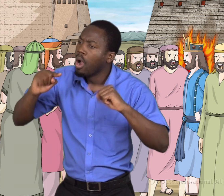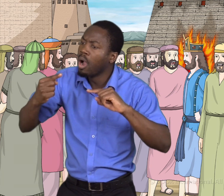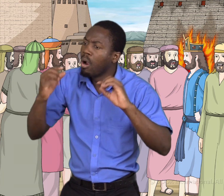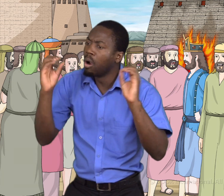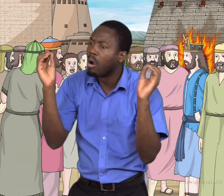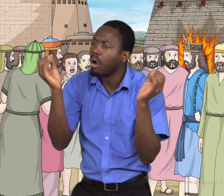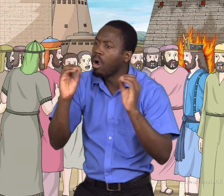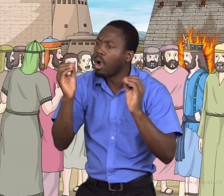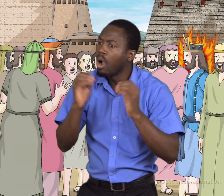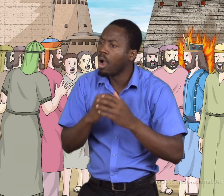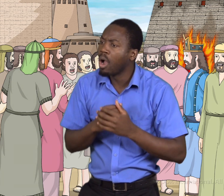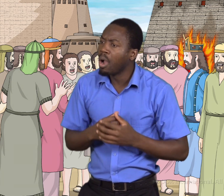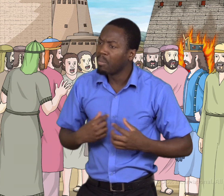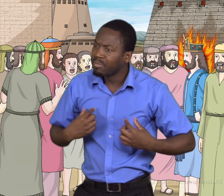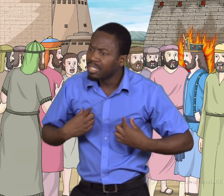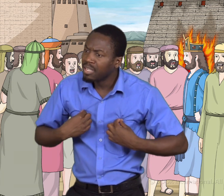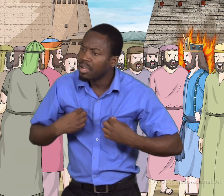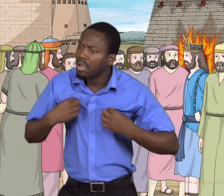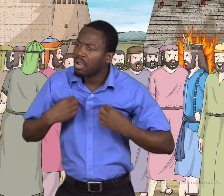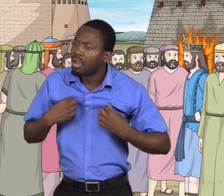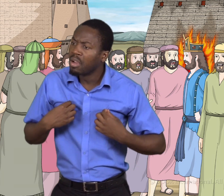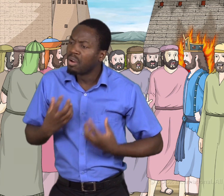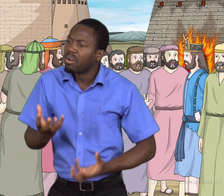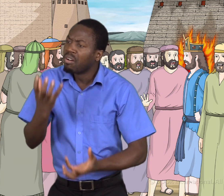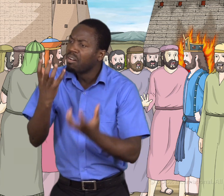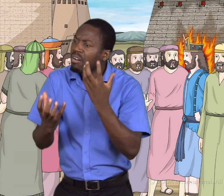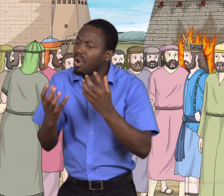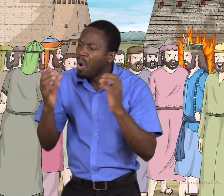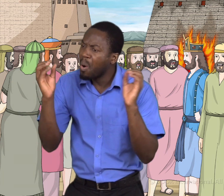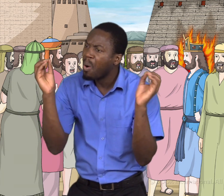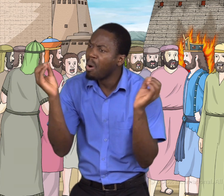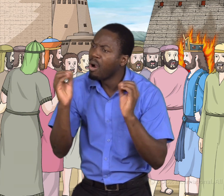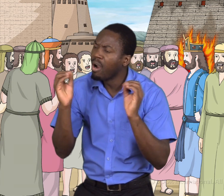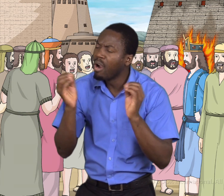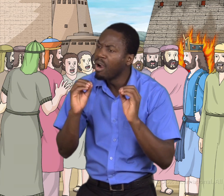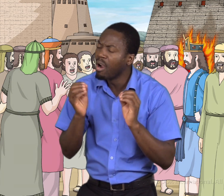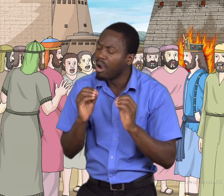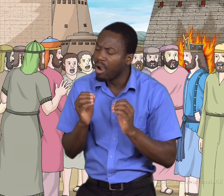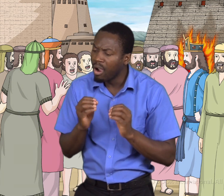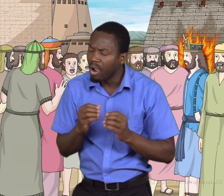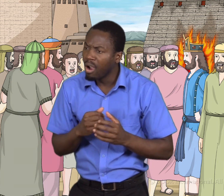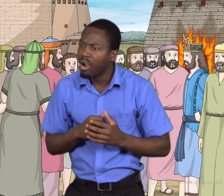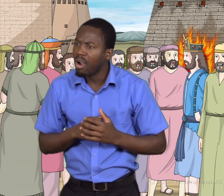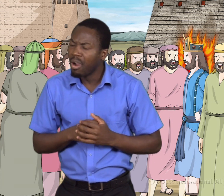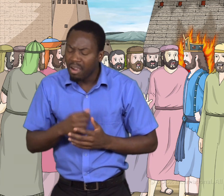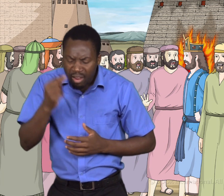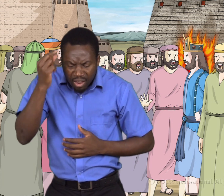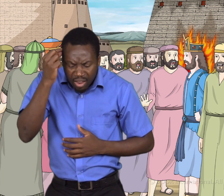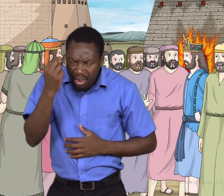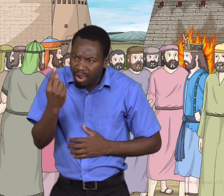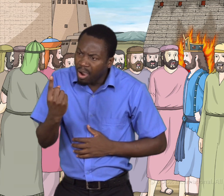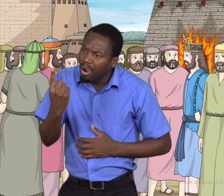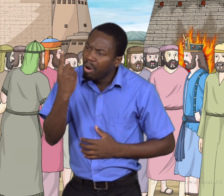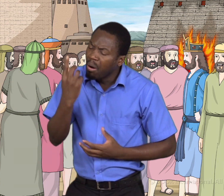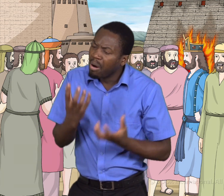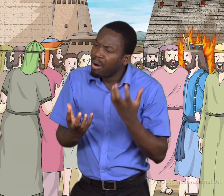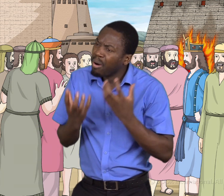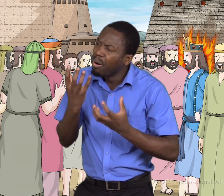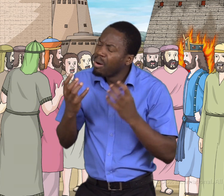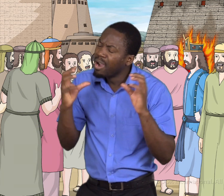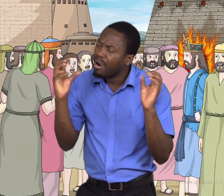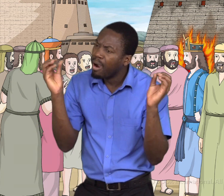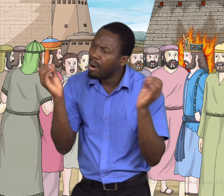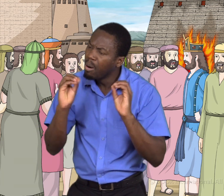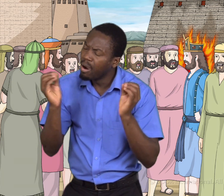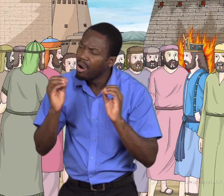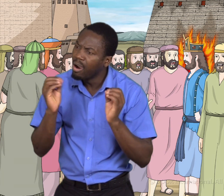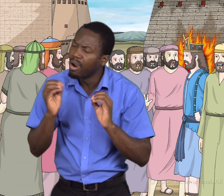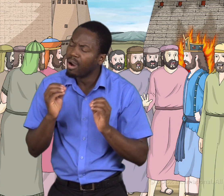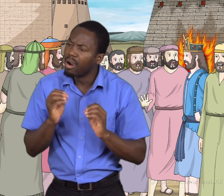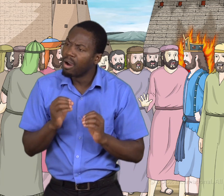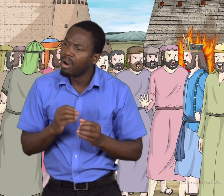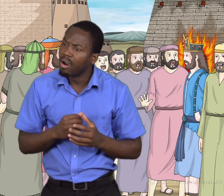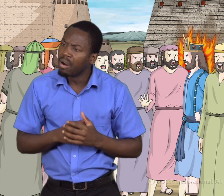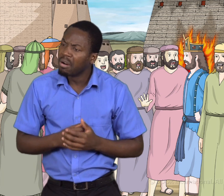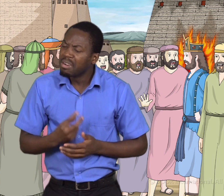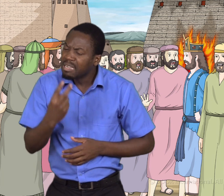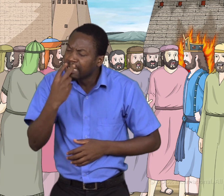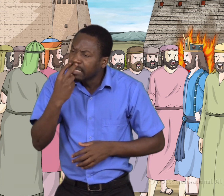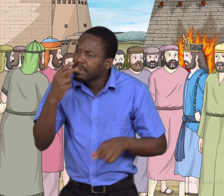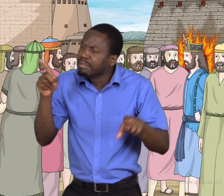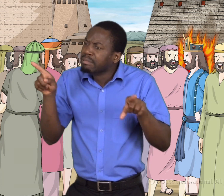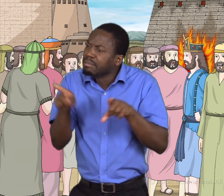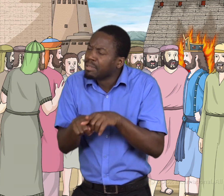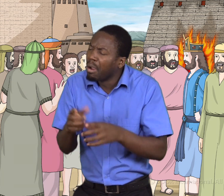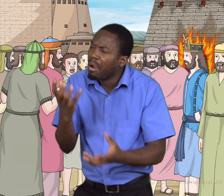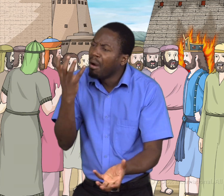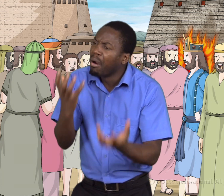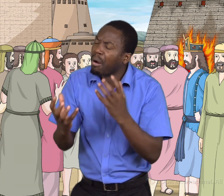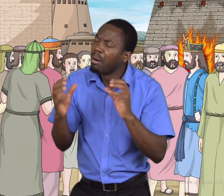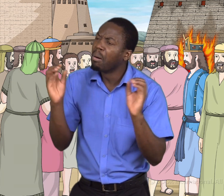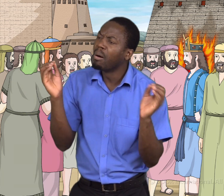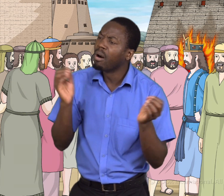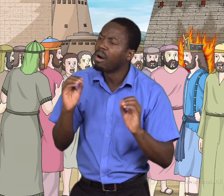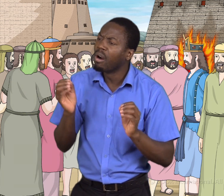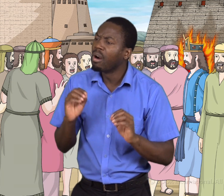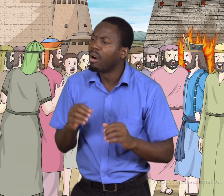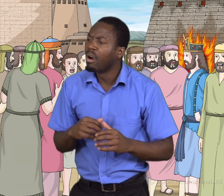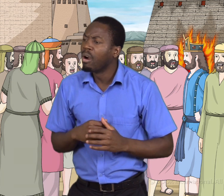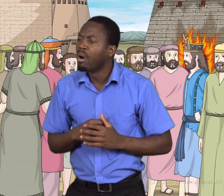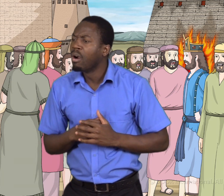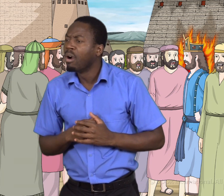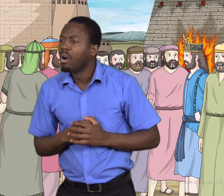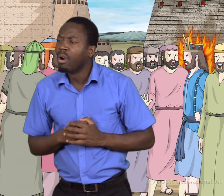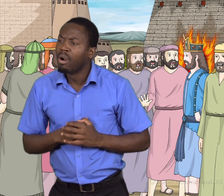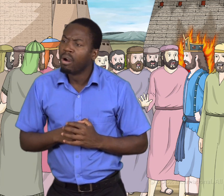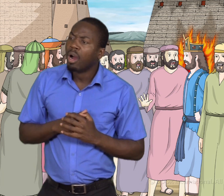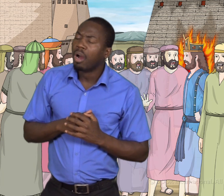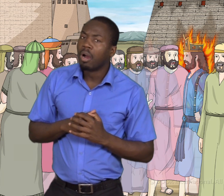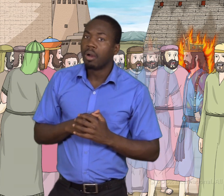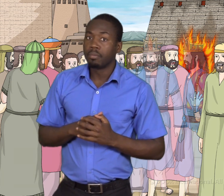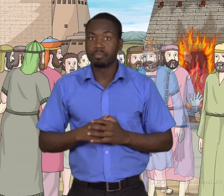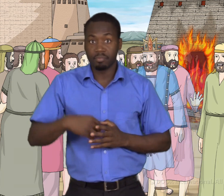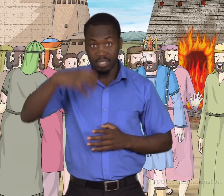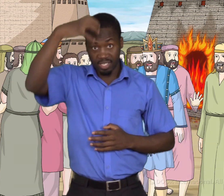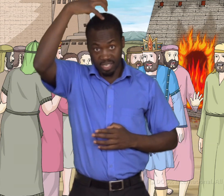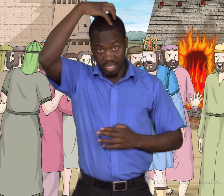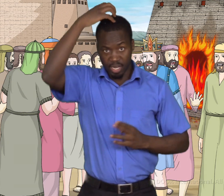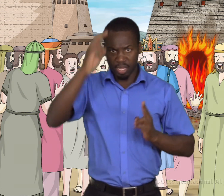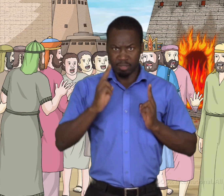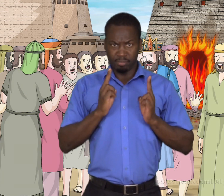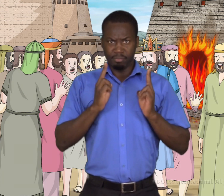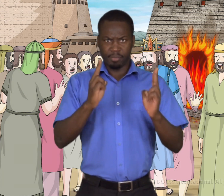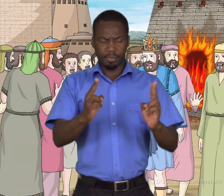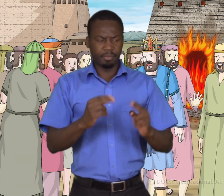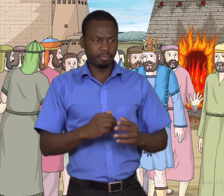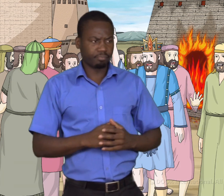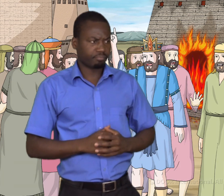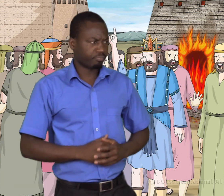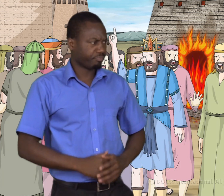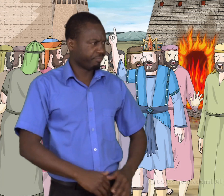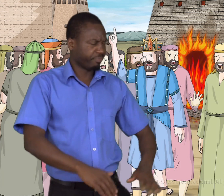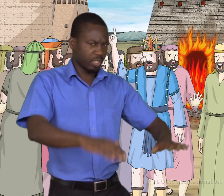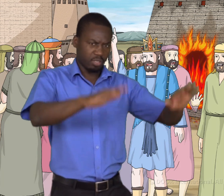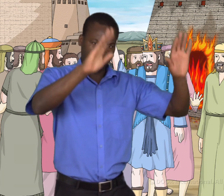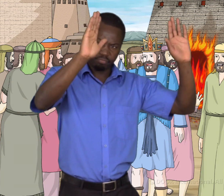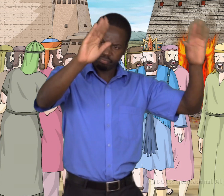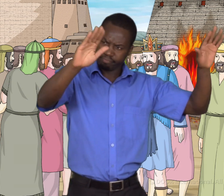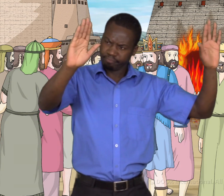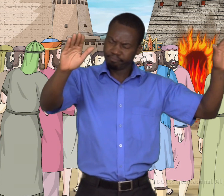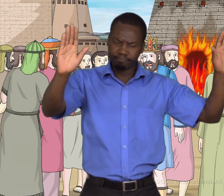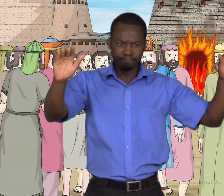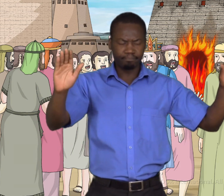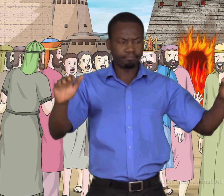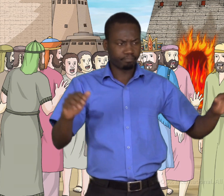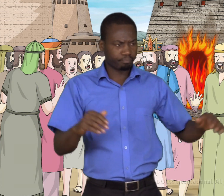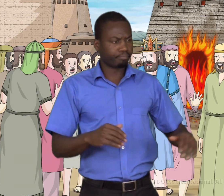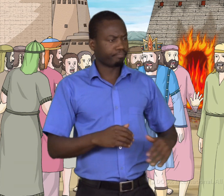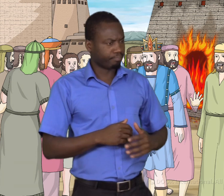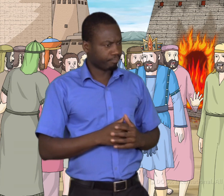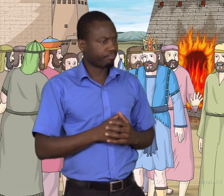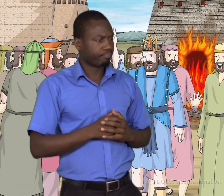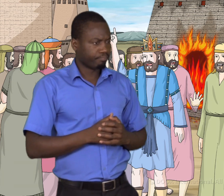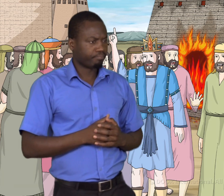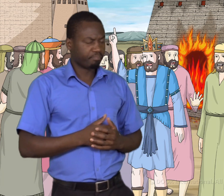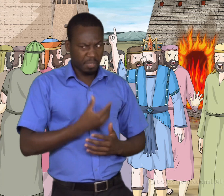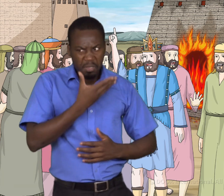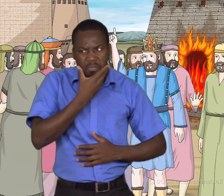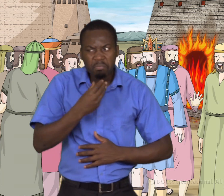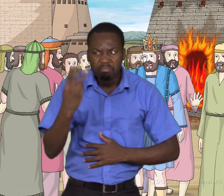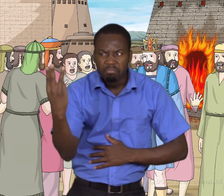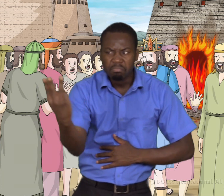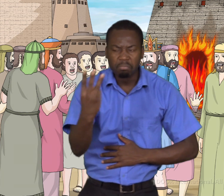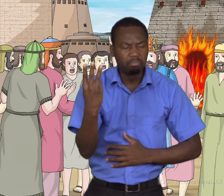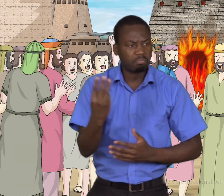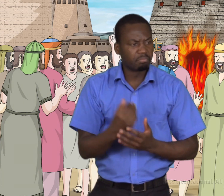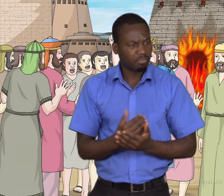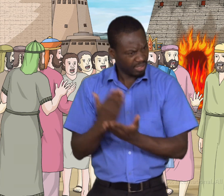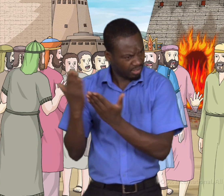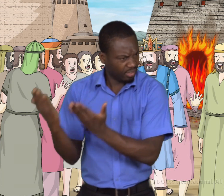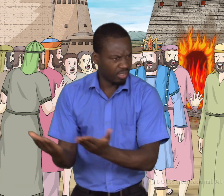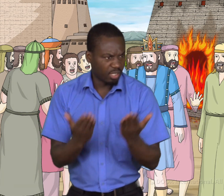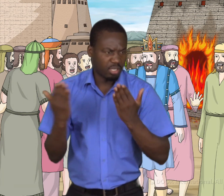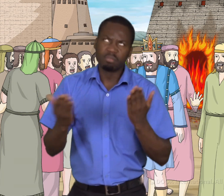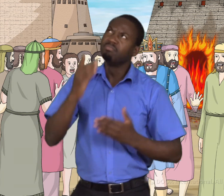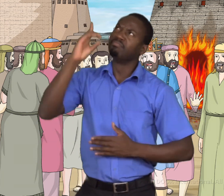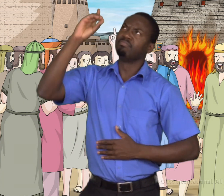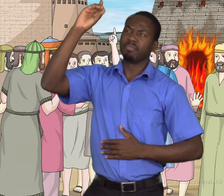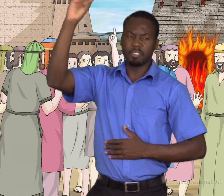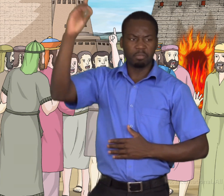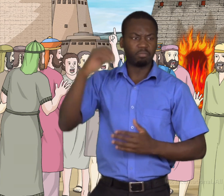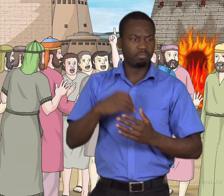Not a hair of their heads was singed, their robes were unaffected, and there was no smell of fire on them.